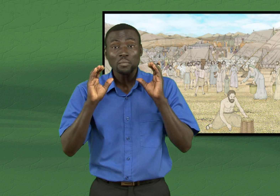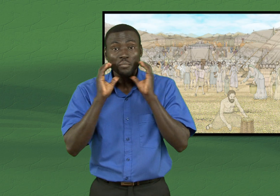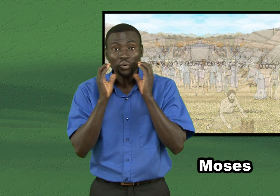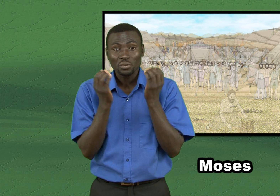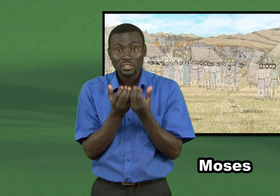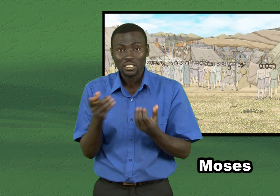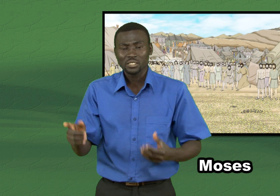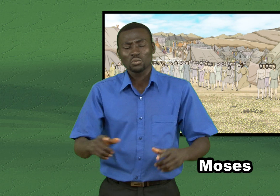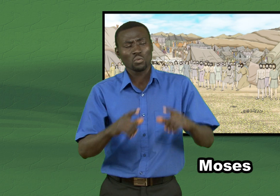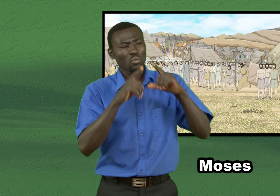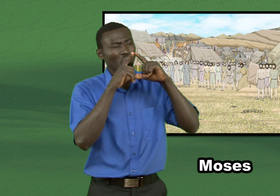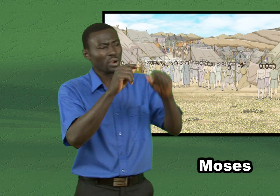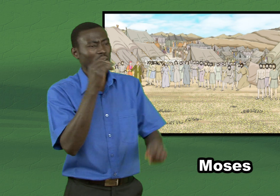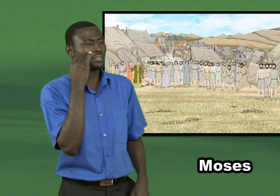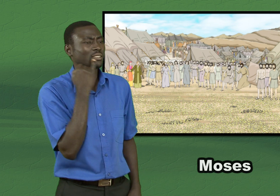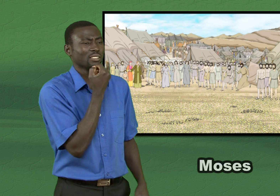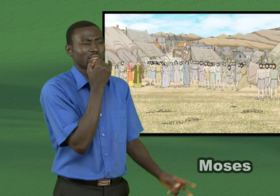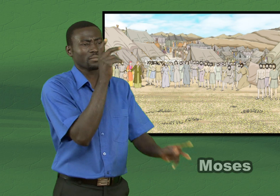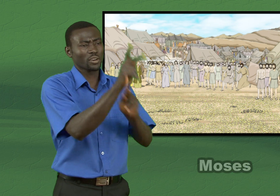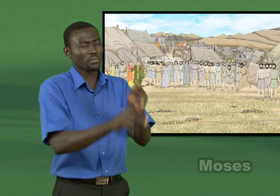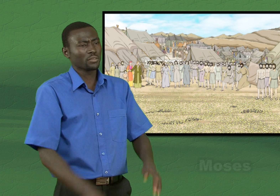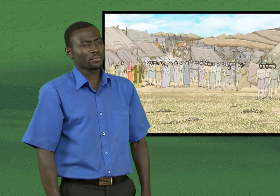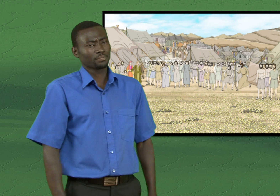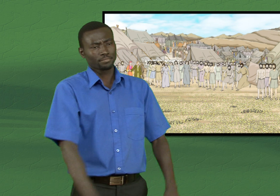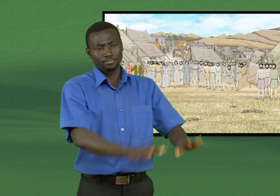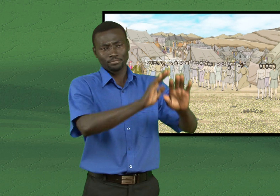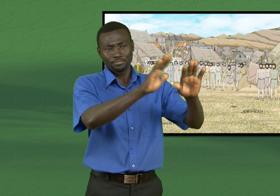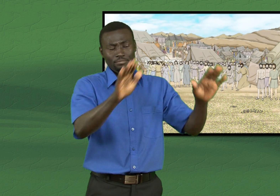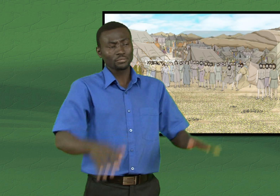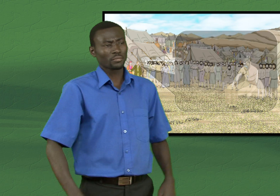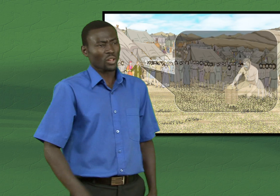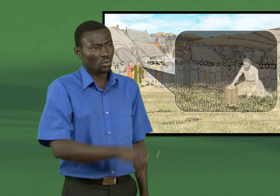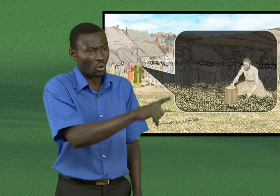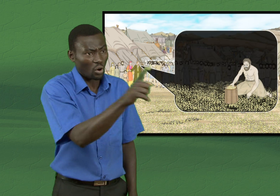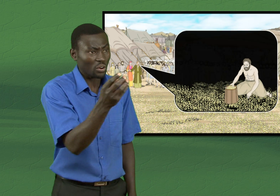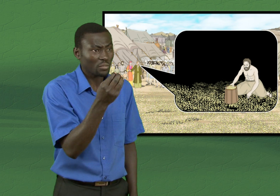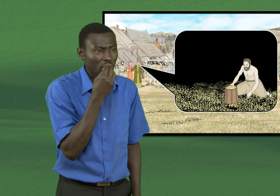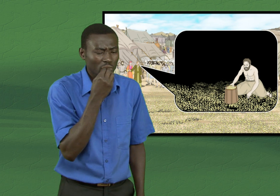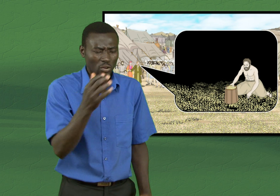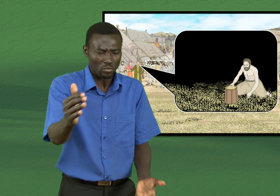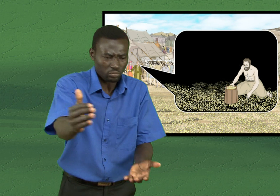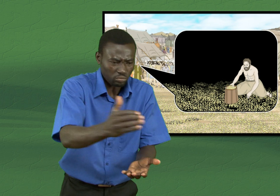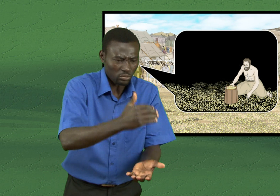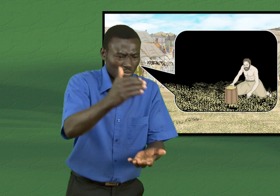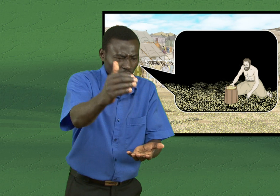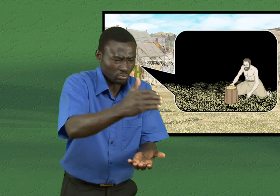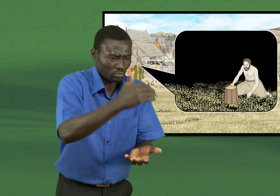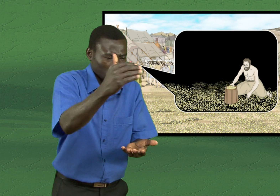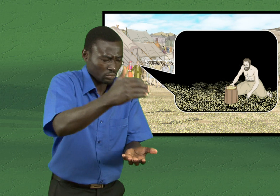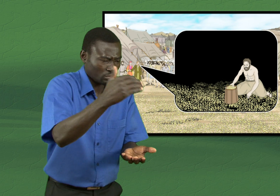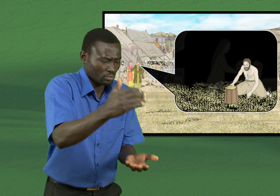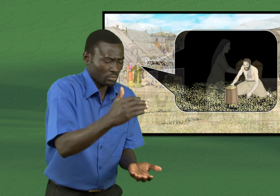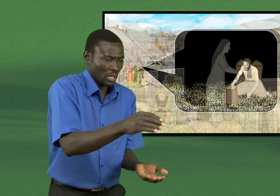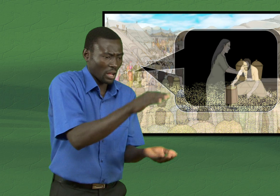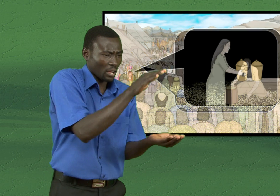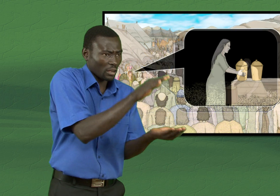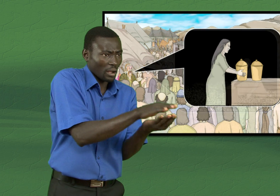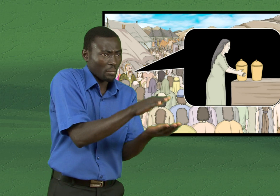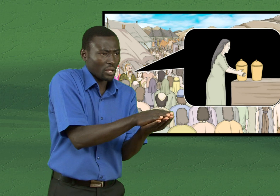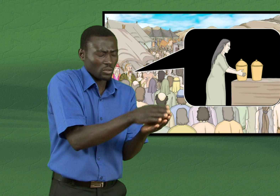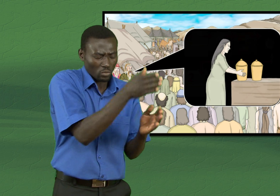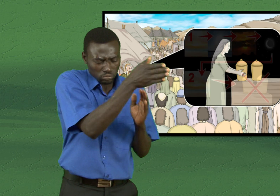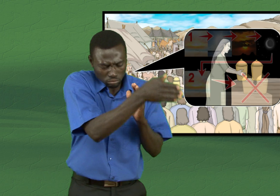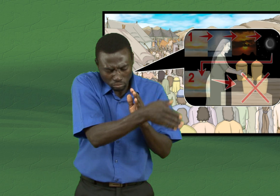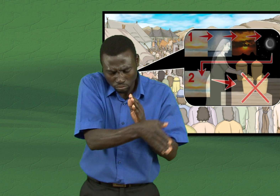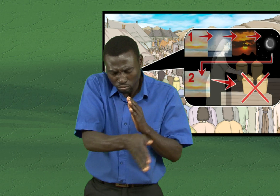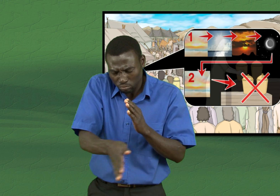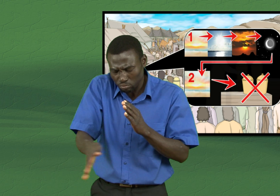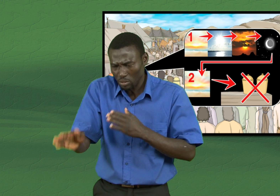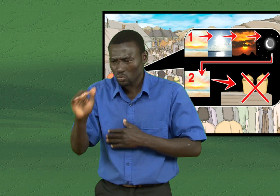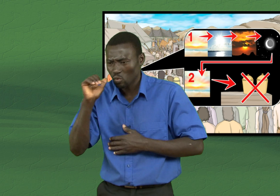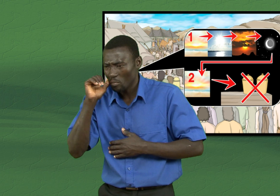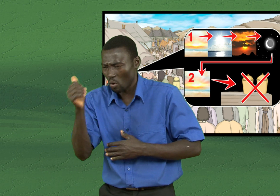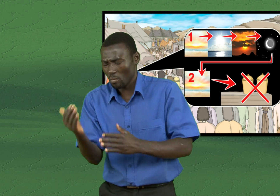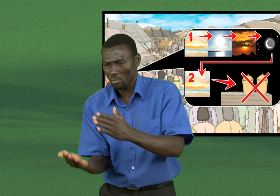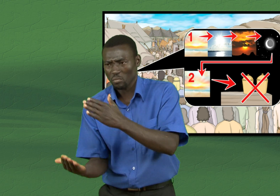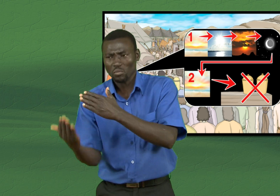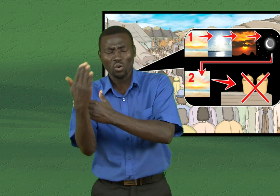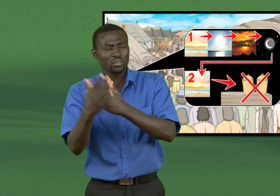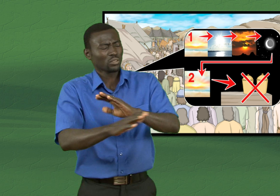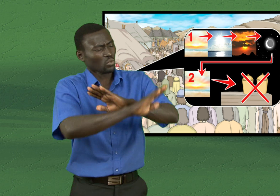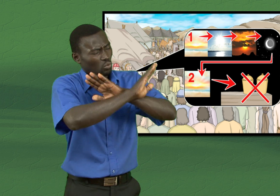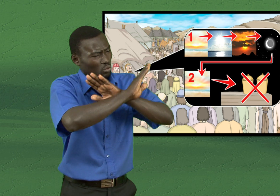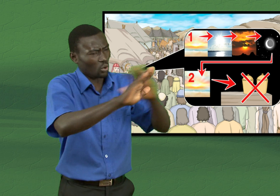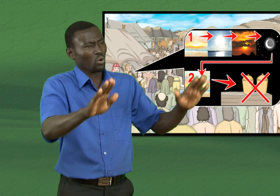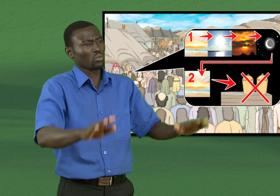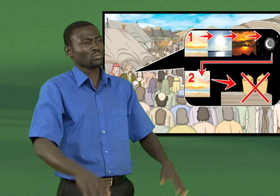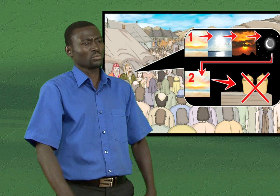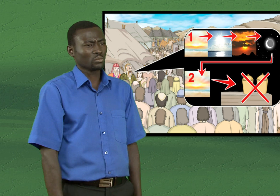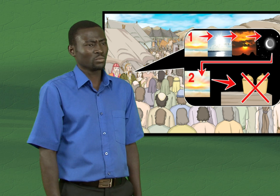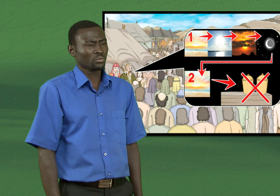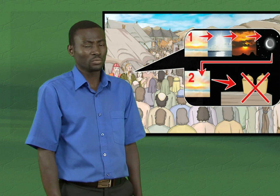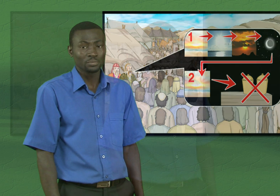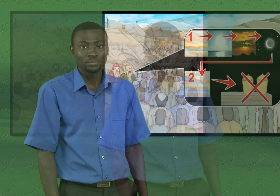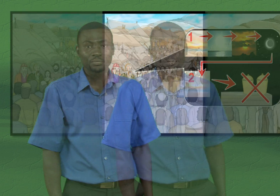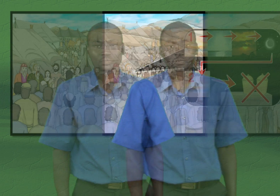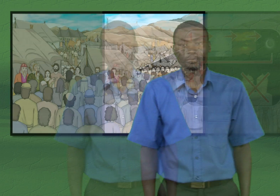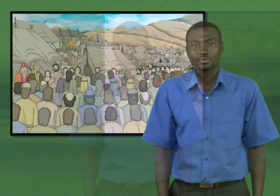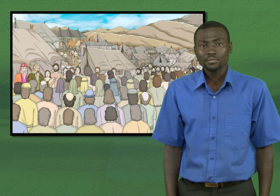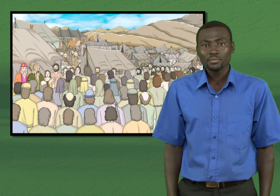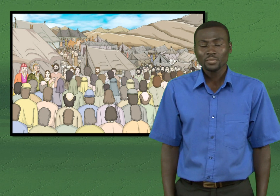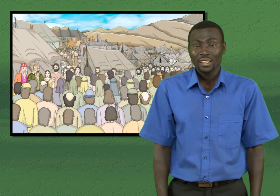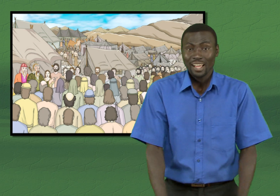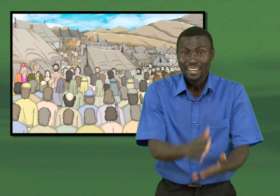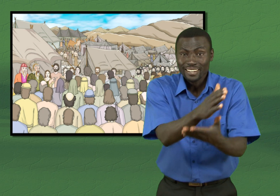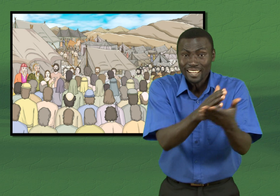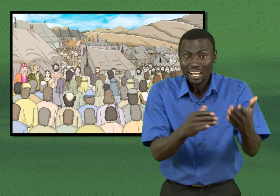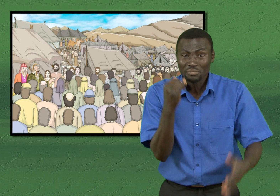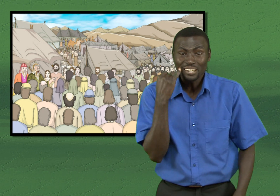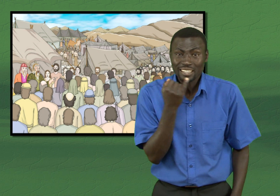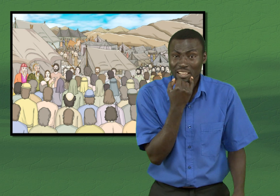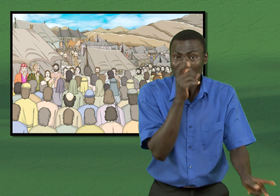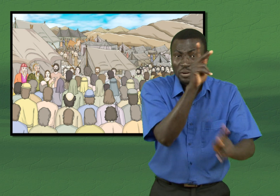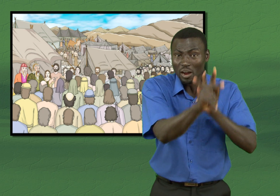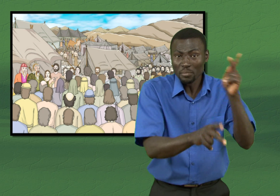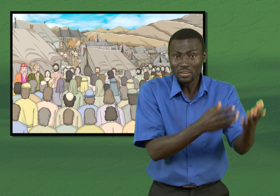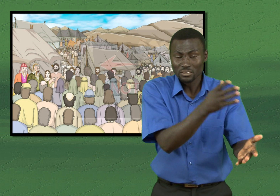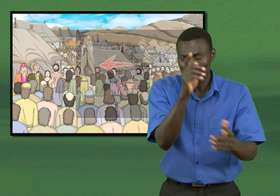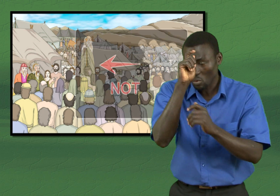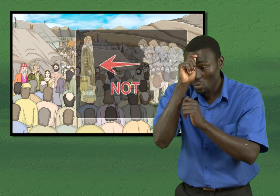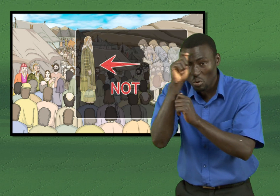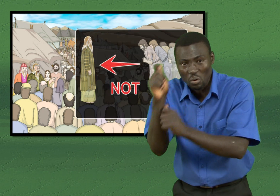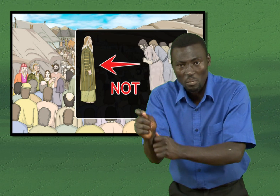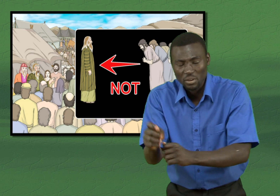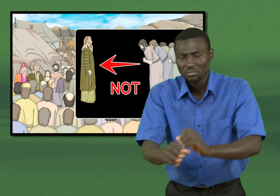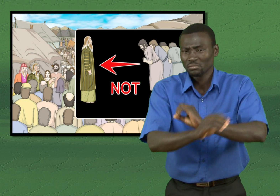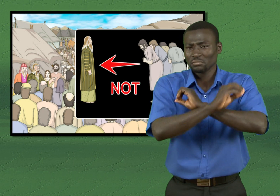Each one gathered as much as he needed to eat. Then Moses said to them, “No one may keep any of it until morning.”